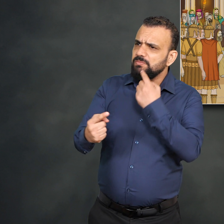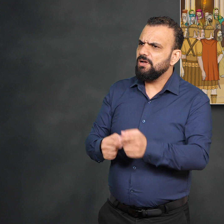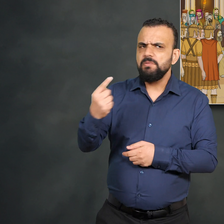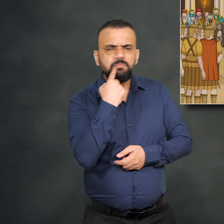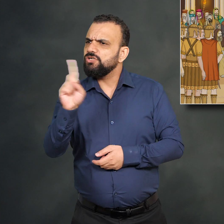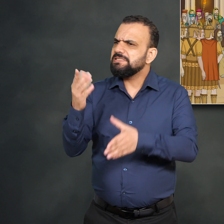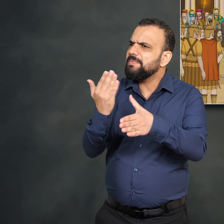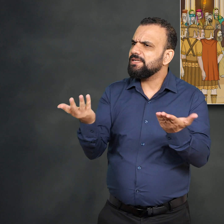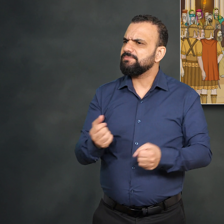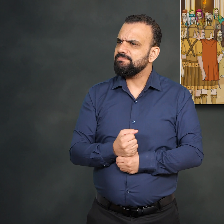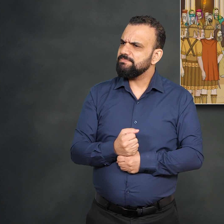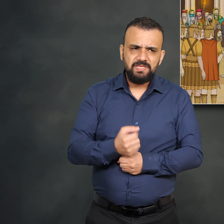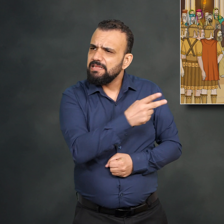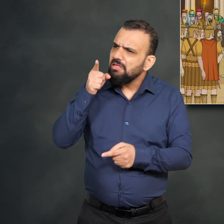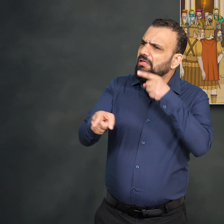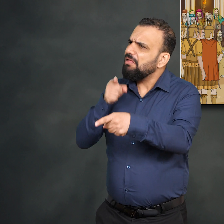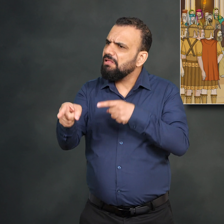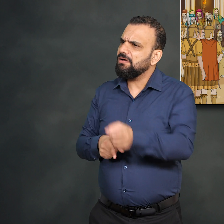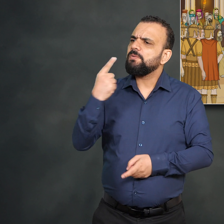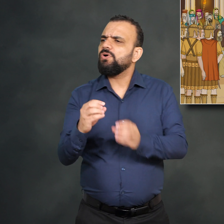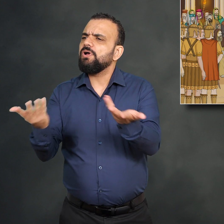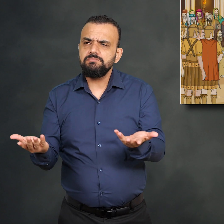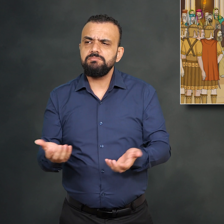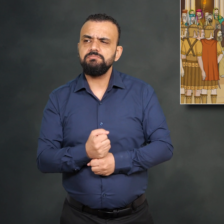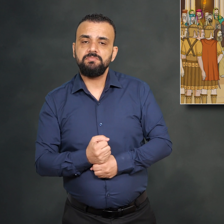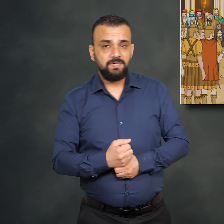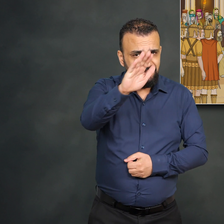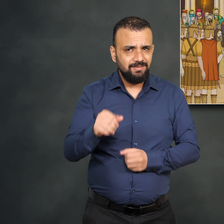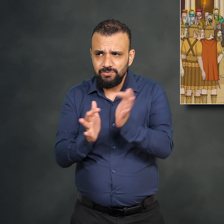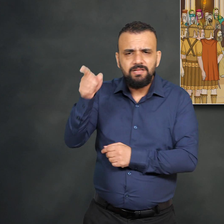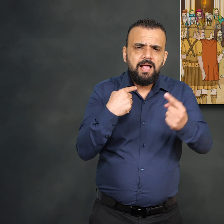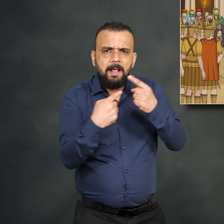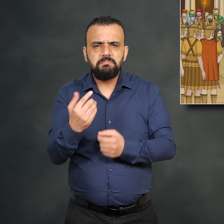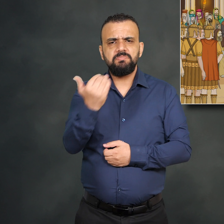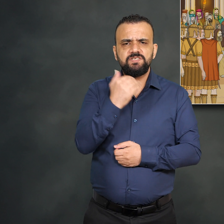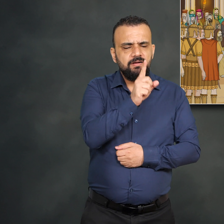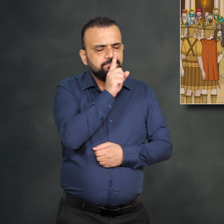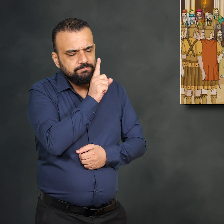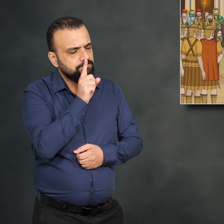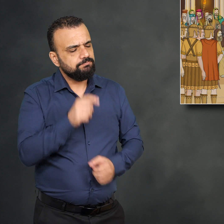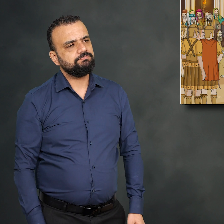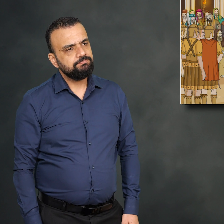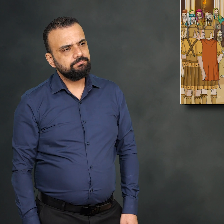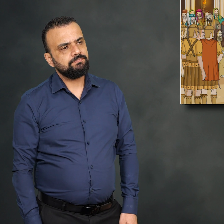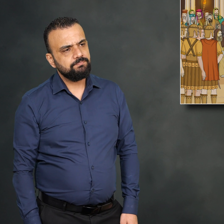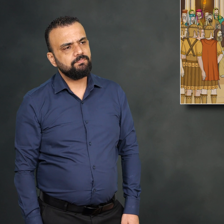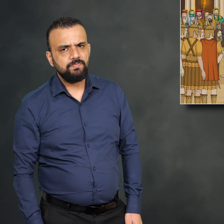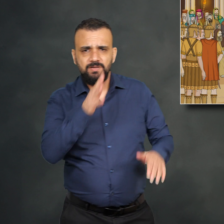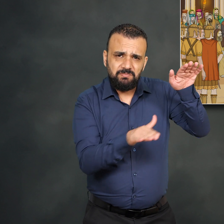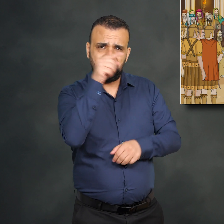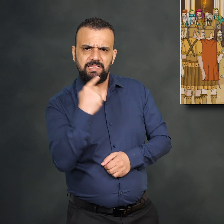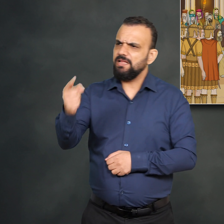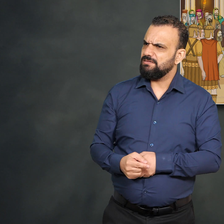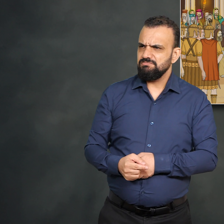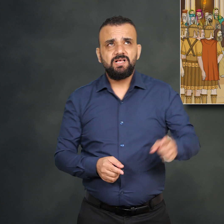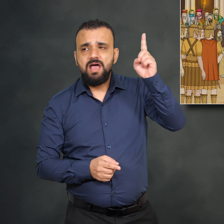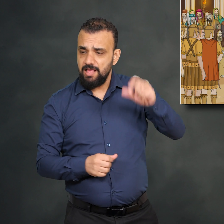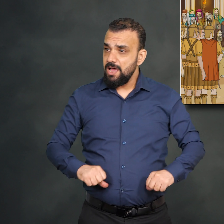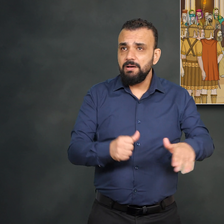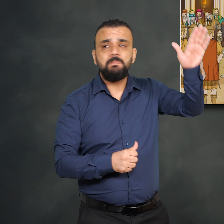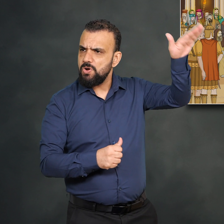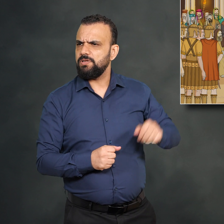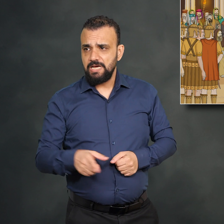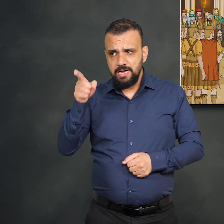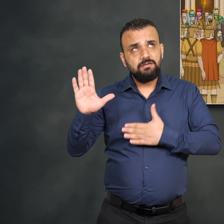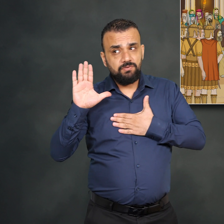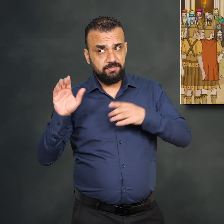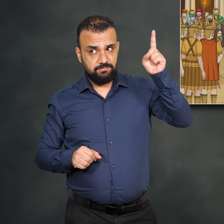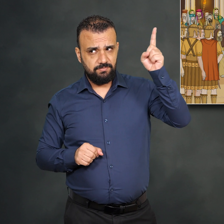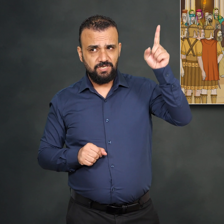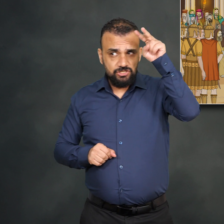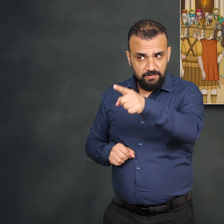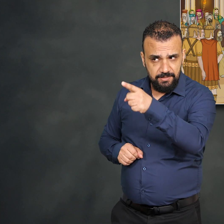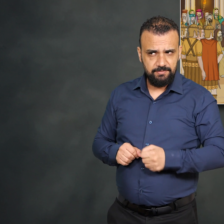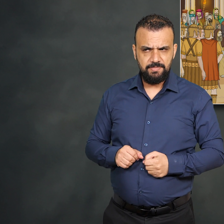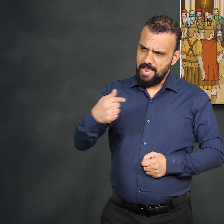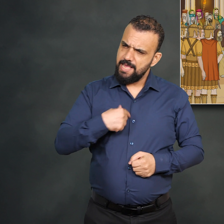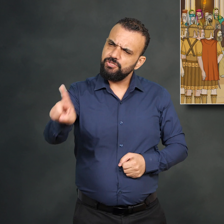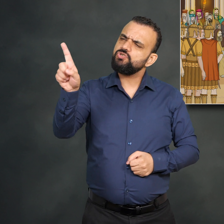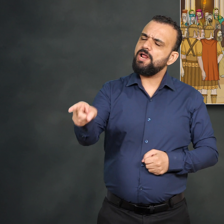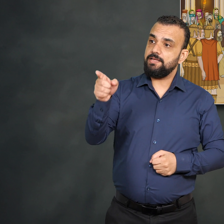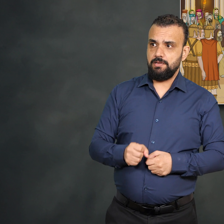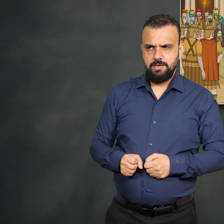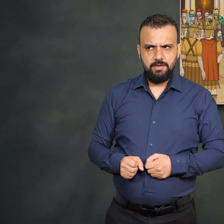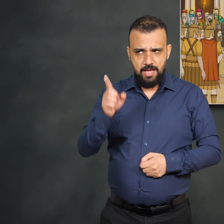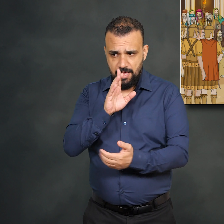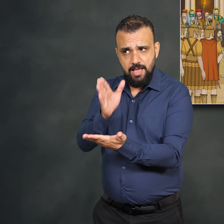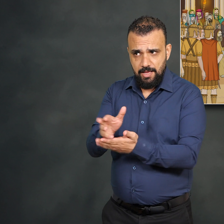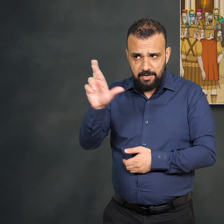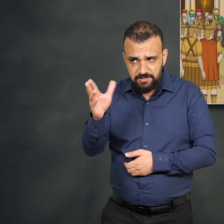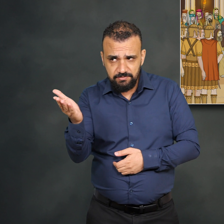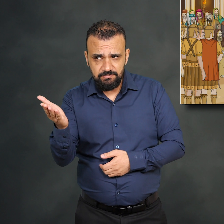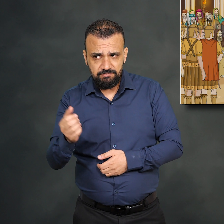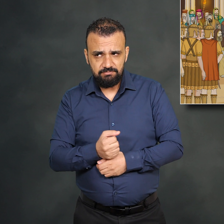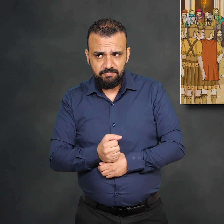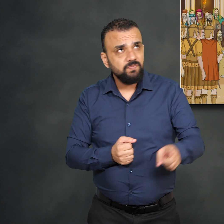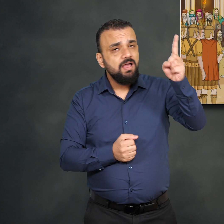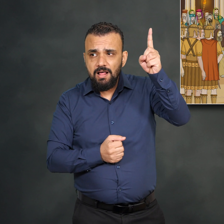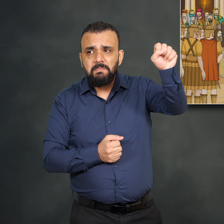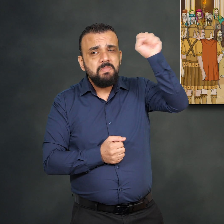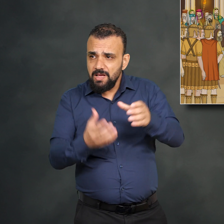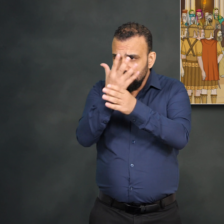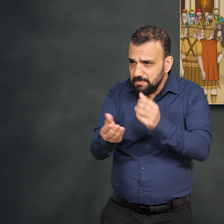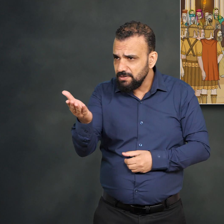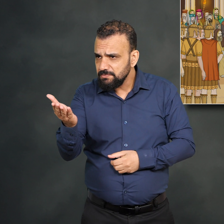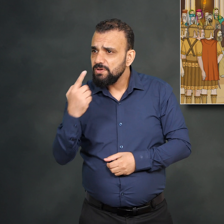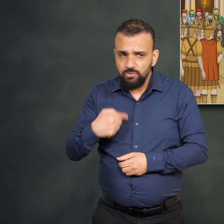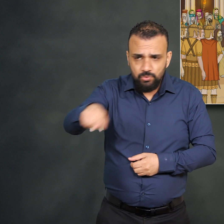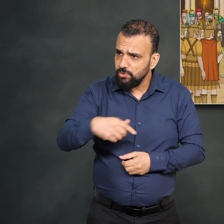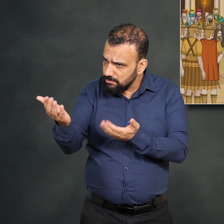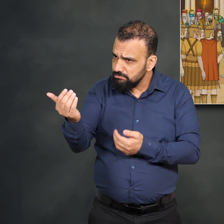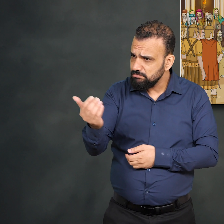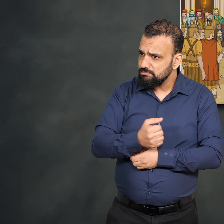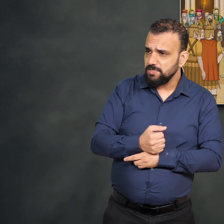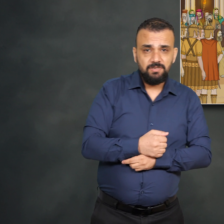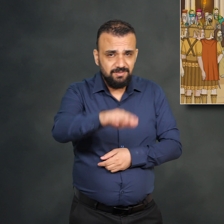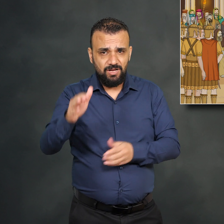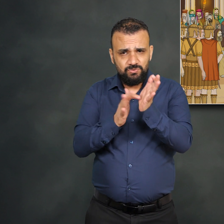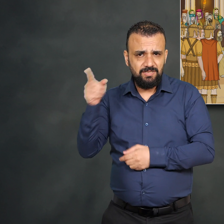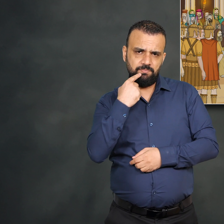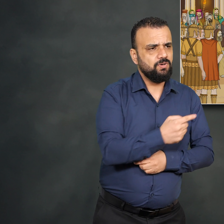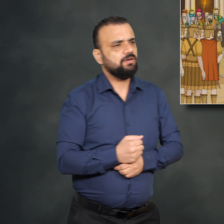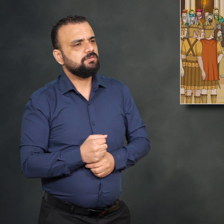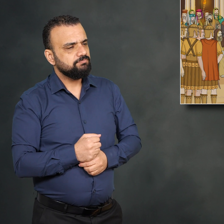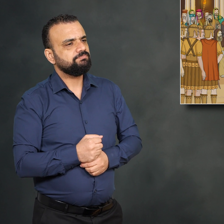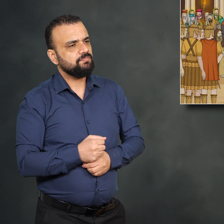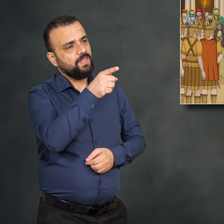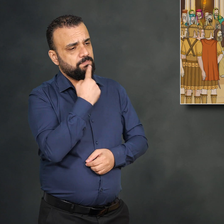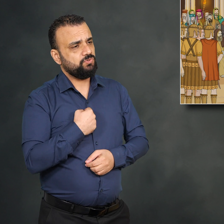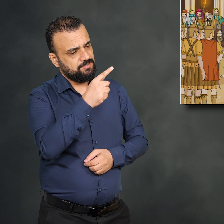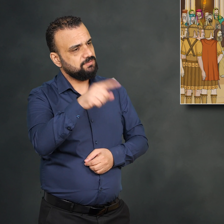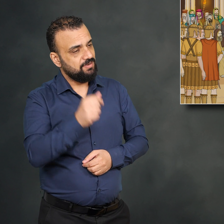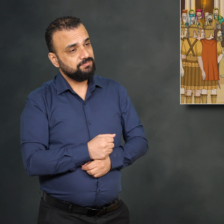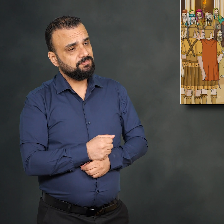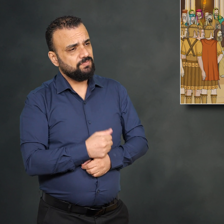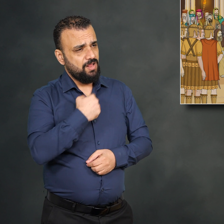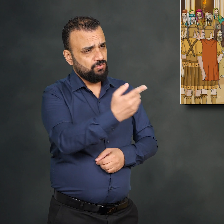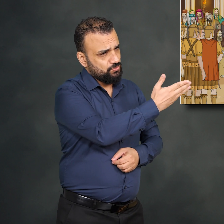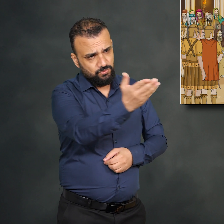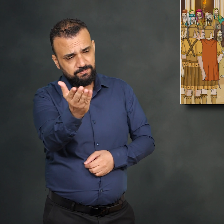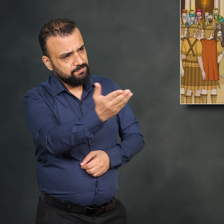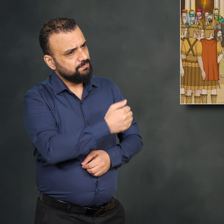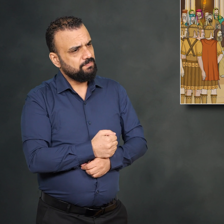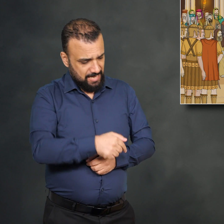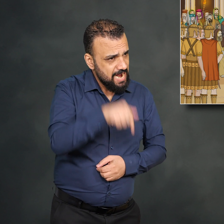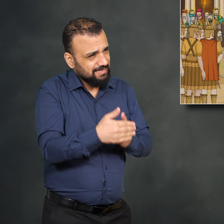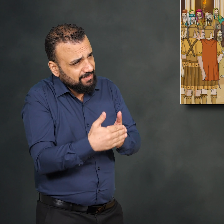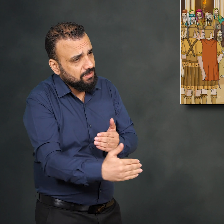What are these men testifying against You?” But Jesus remained silent. Then the high priest said to Him, “I charge You under oath by the living God: Tell us if You are the Christ, the Son of God.”